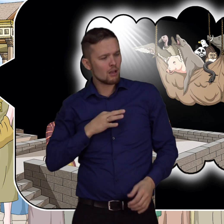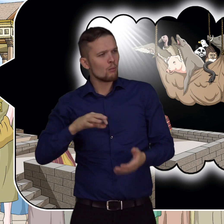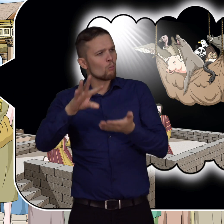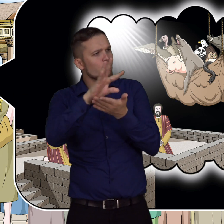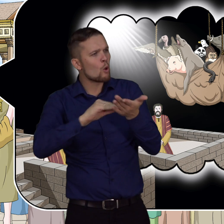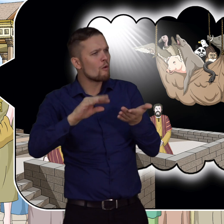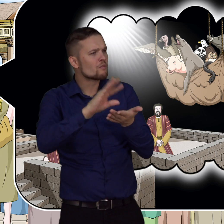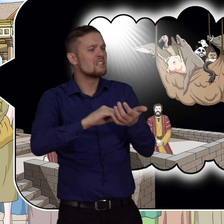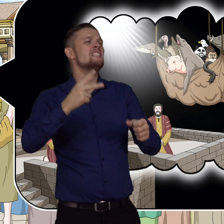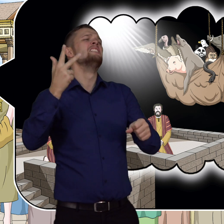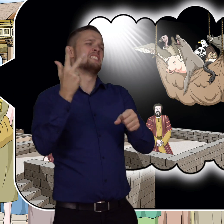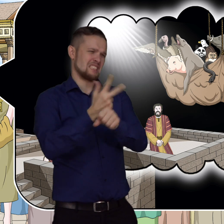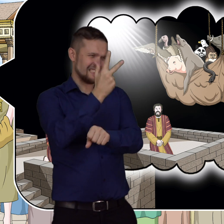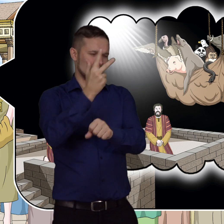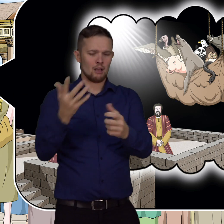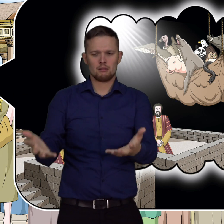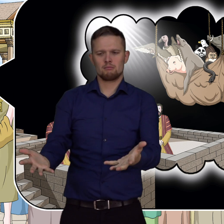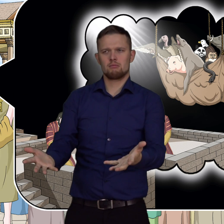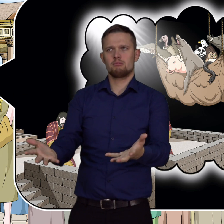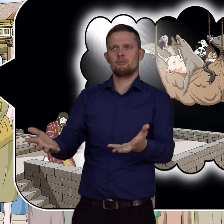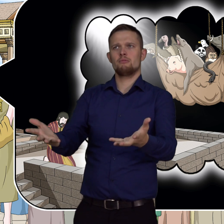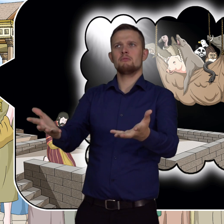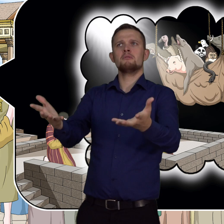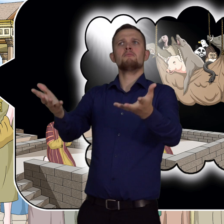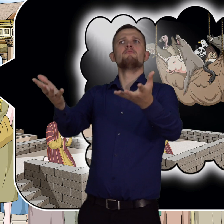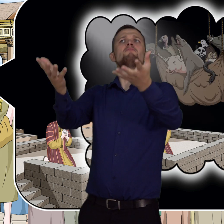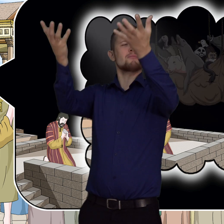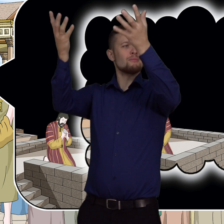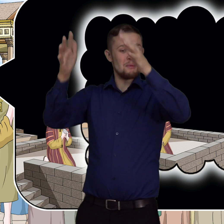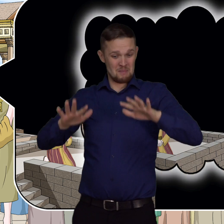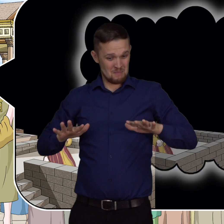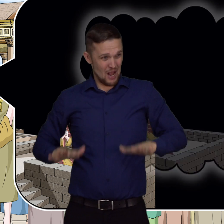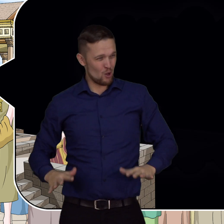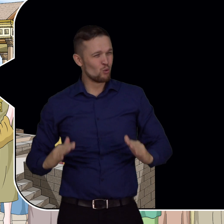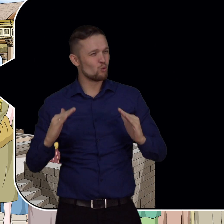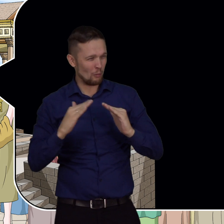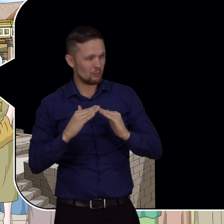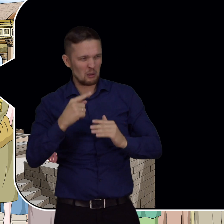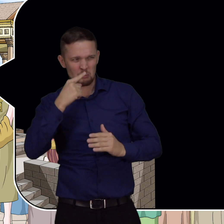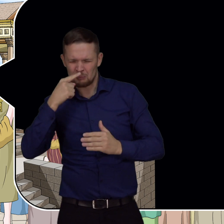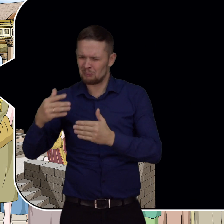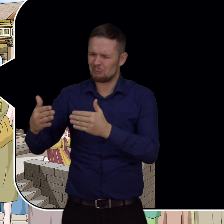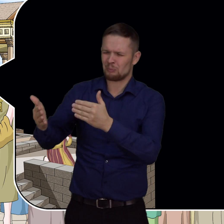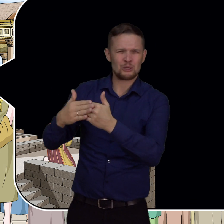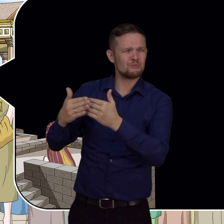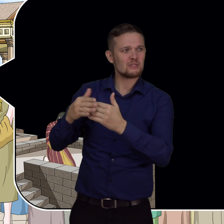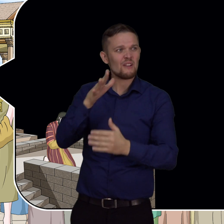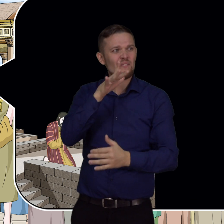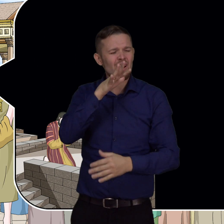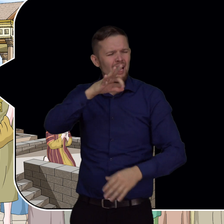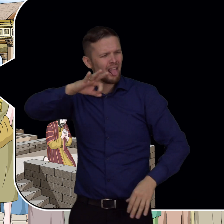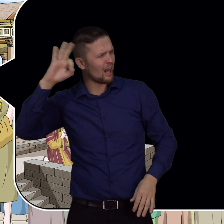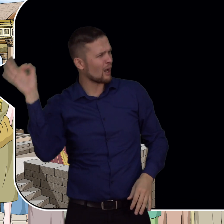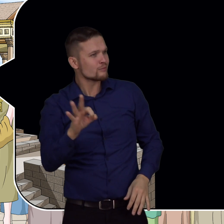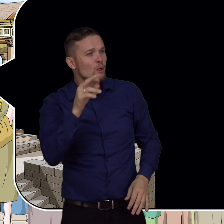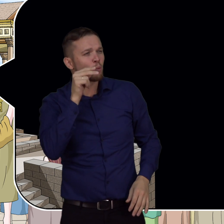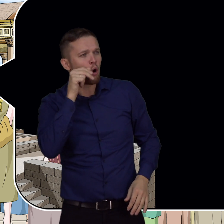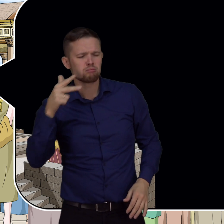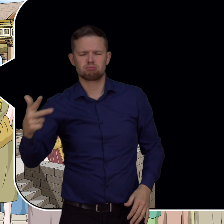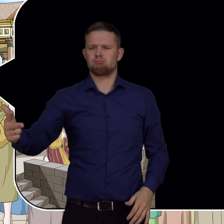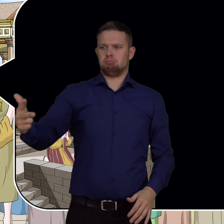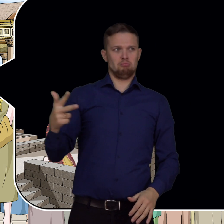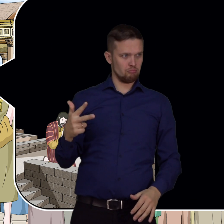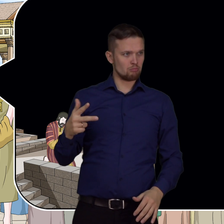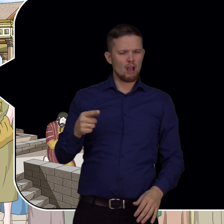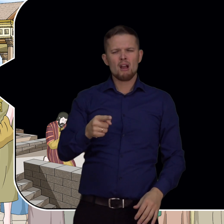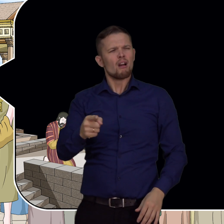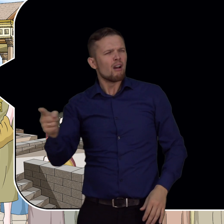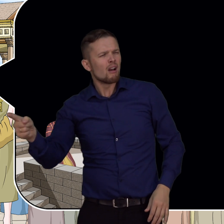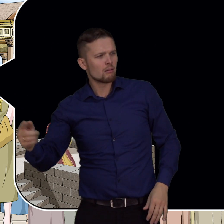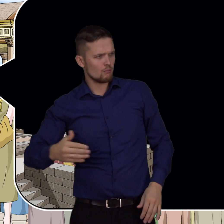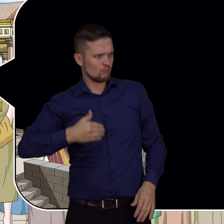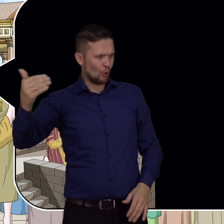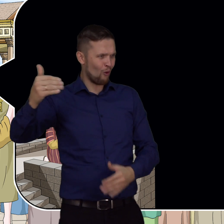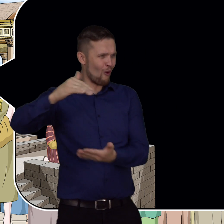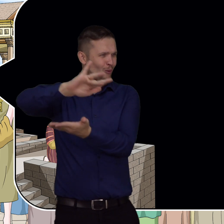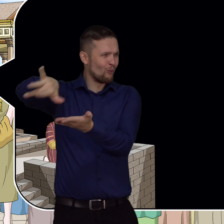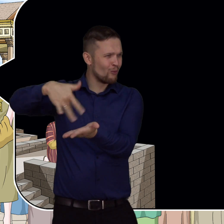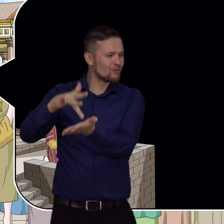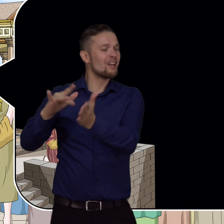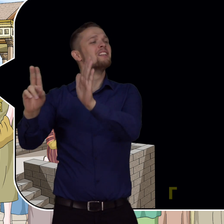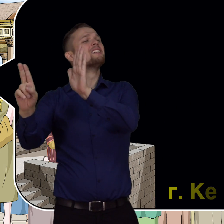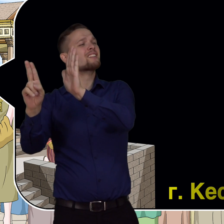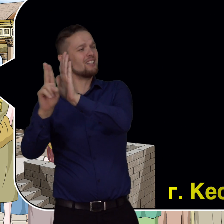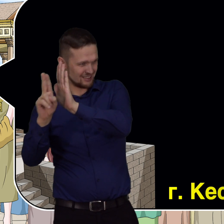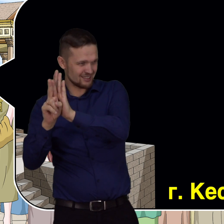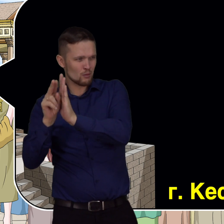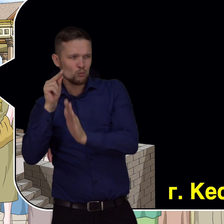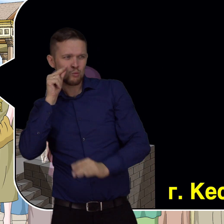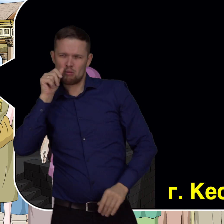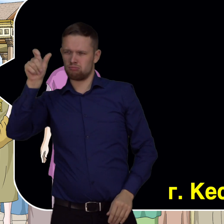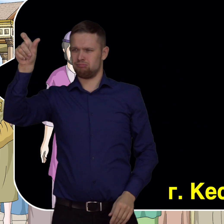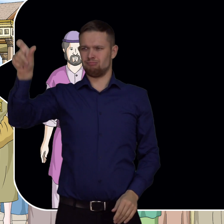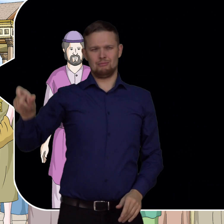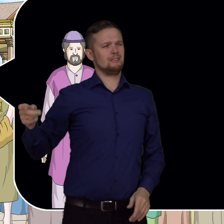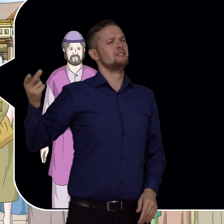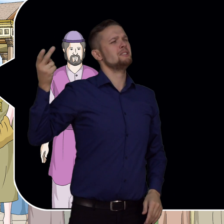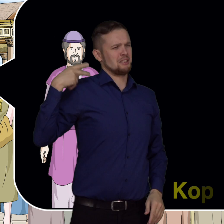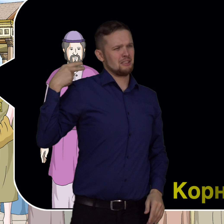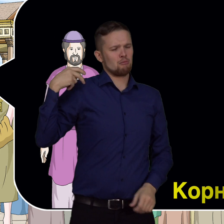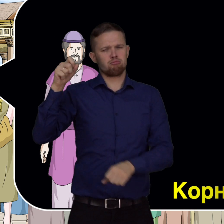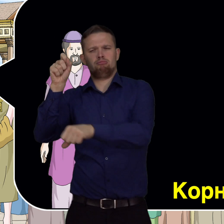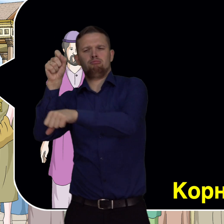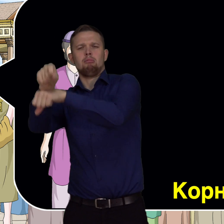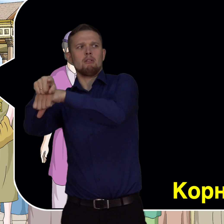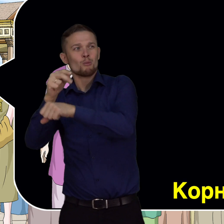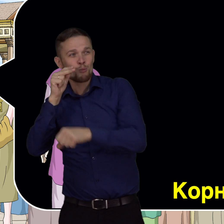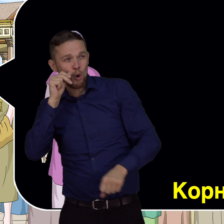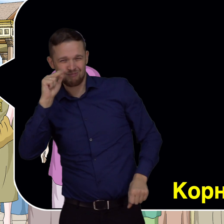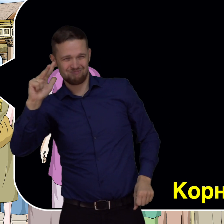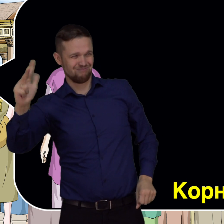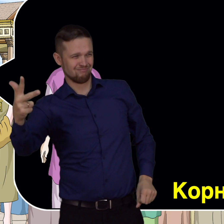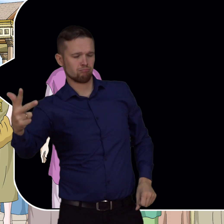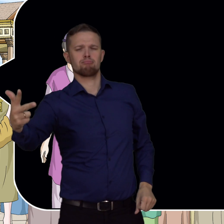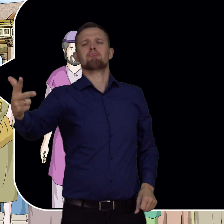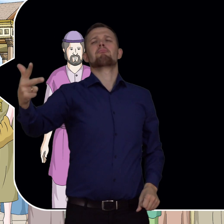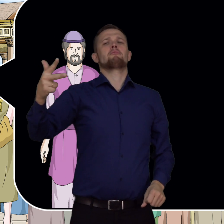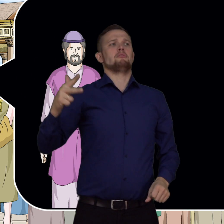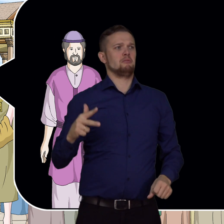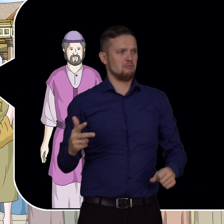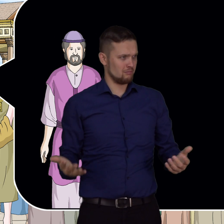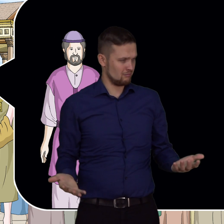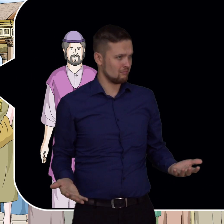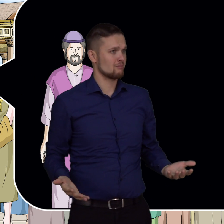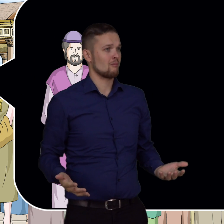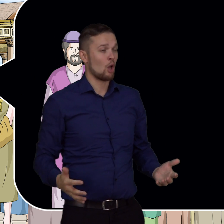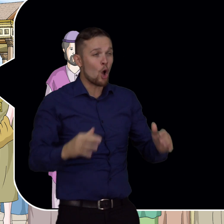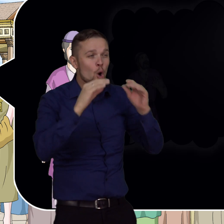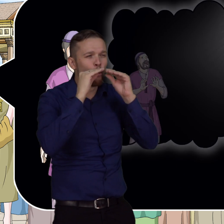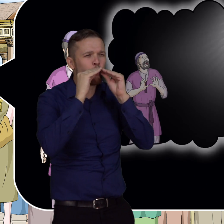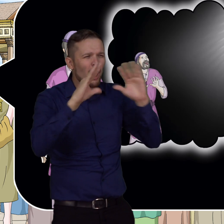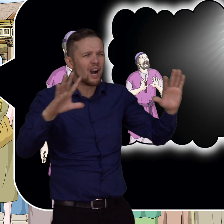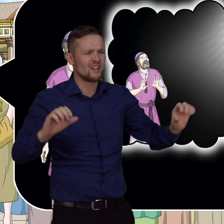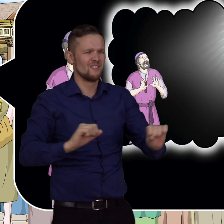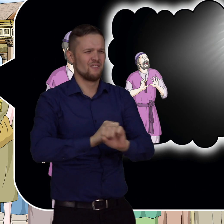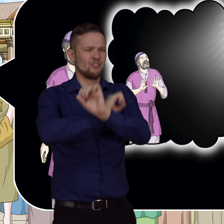This happened three times, and everything was drawn back up into heaven.